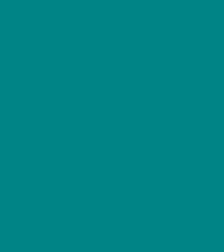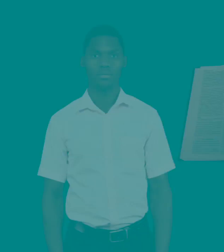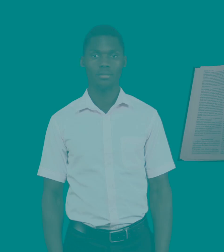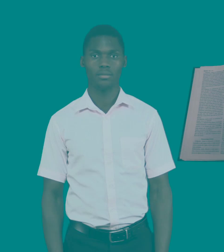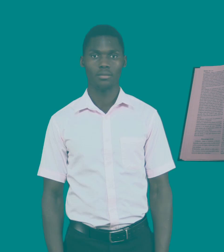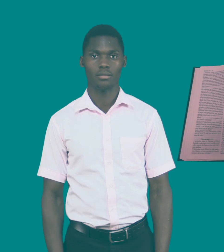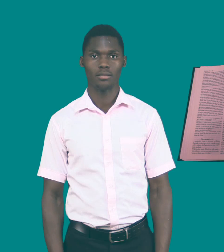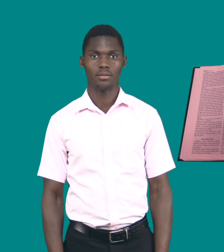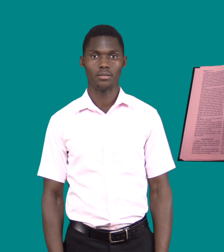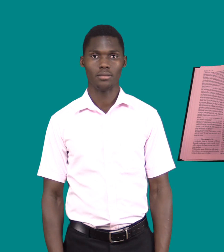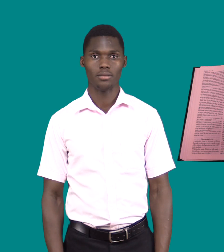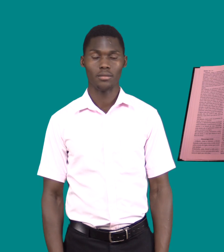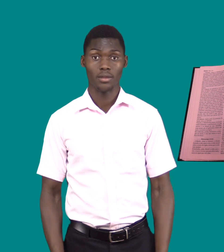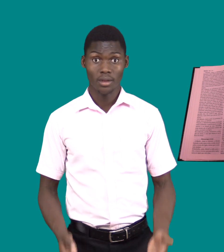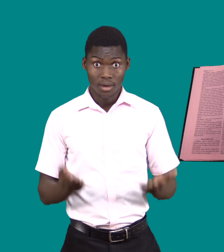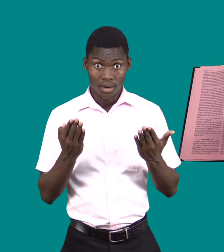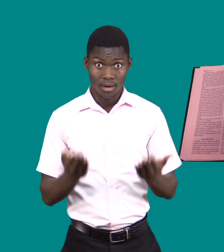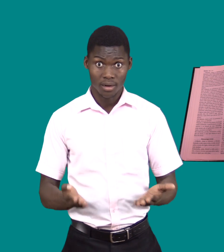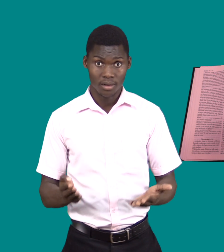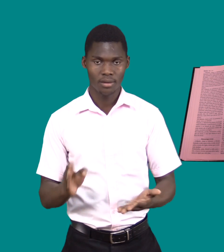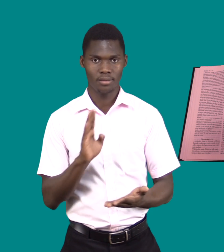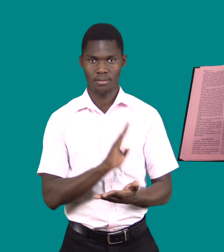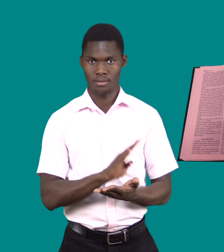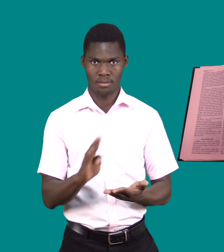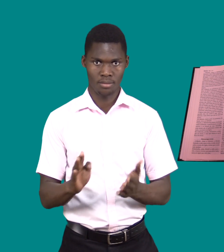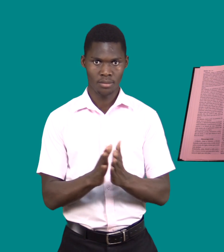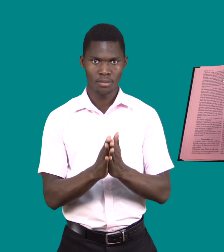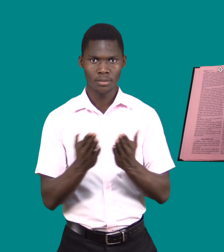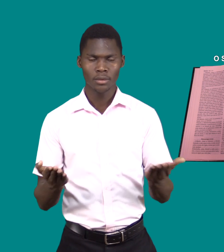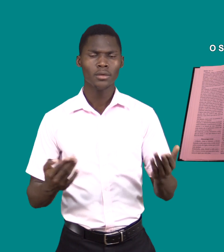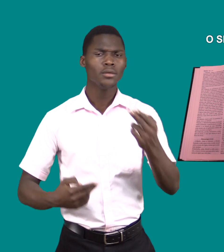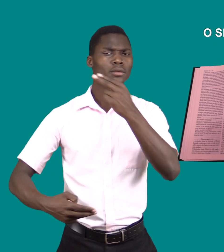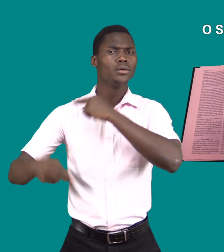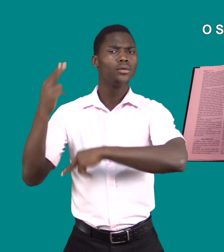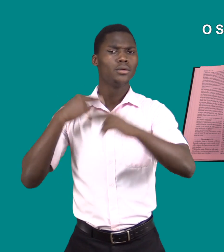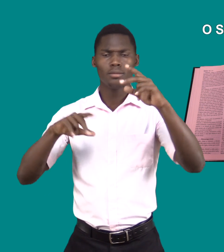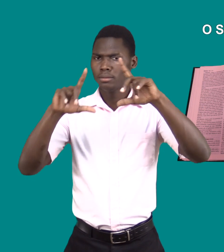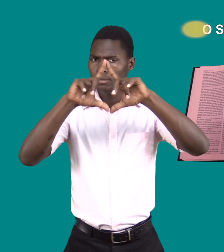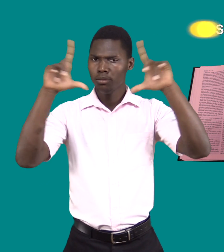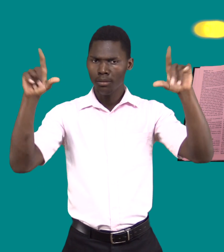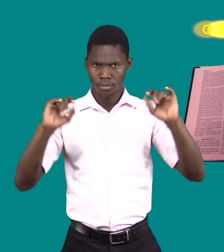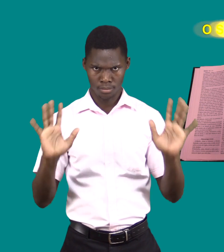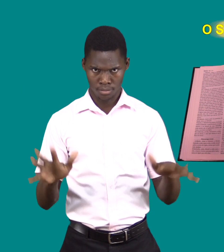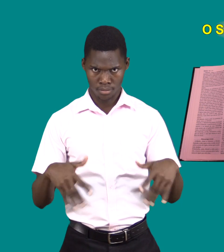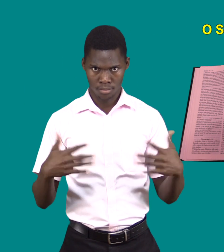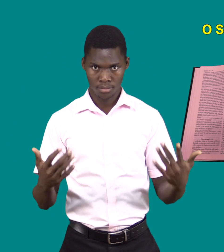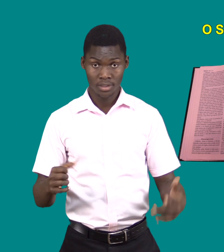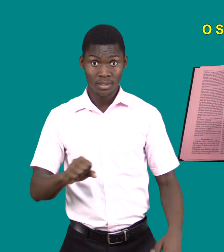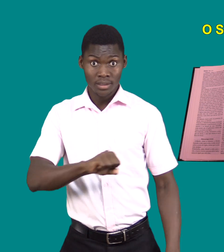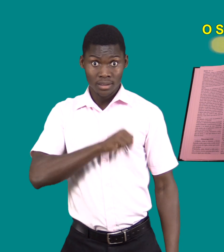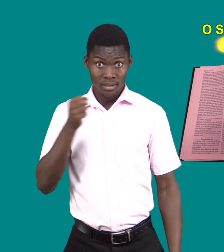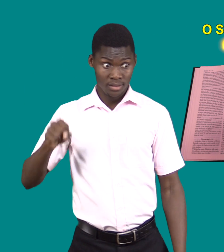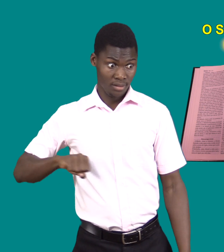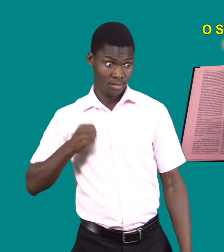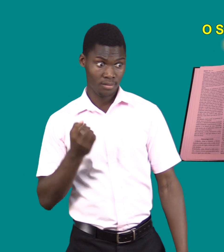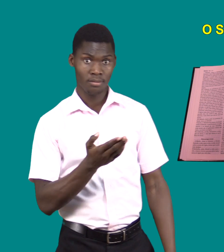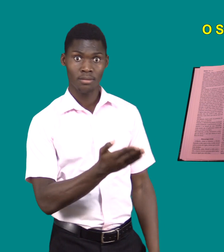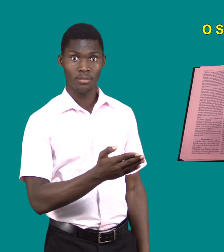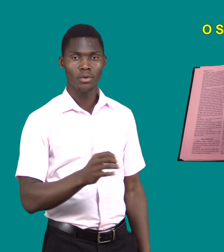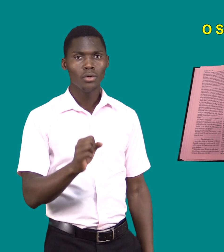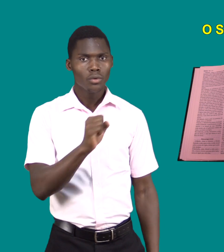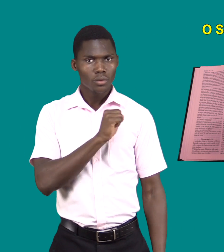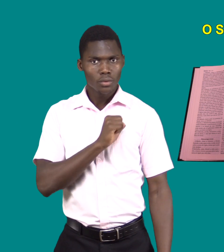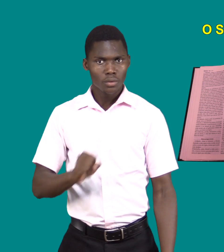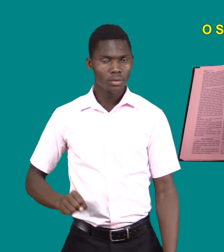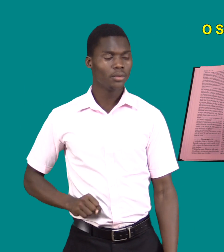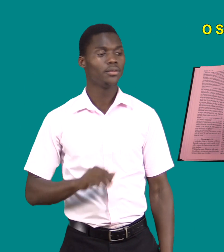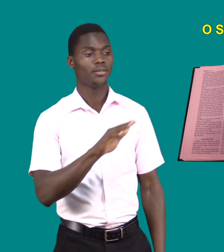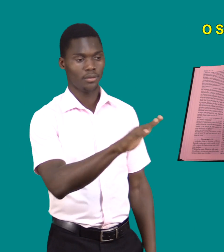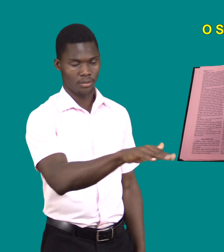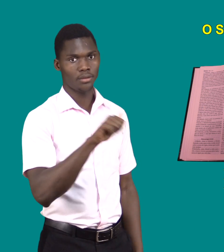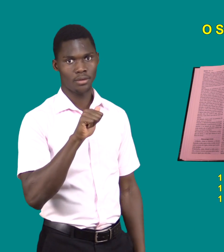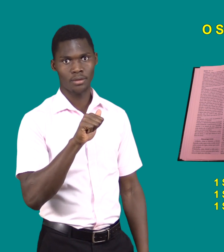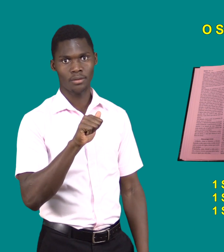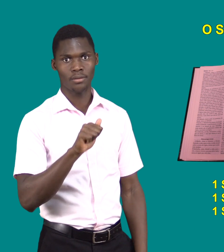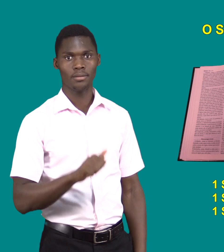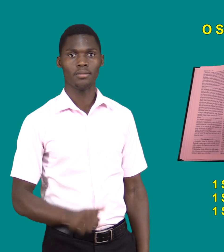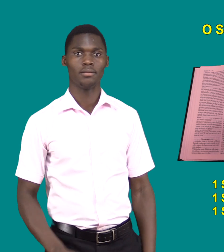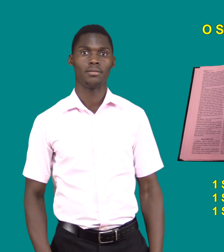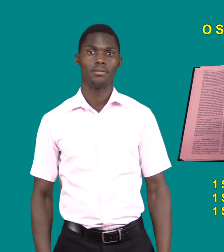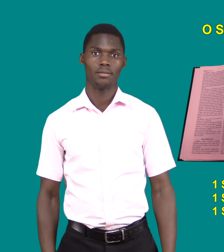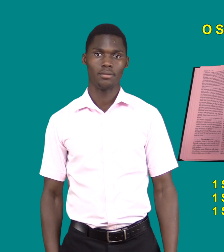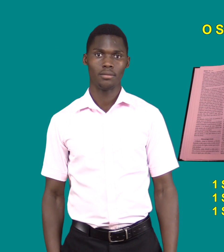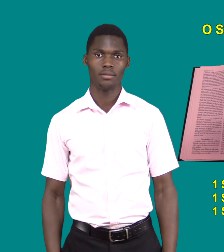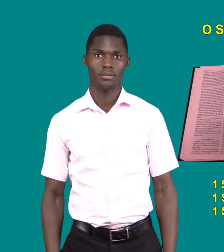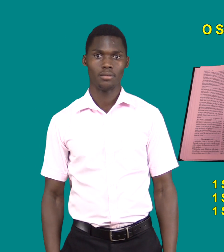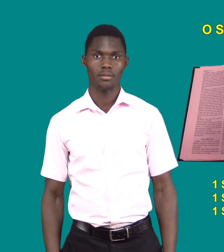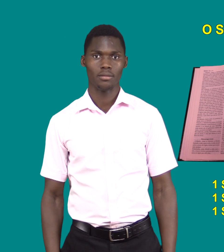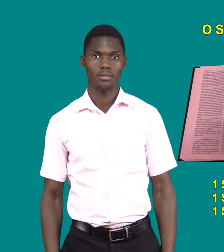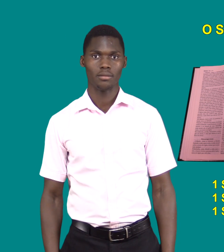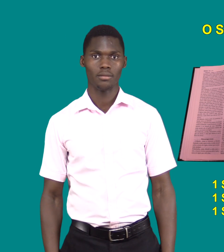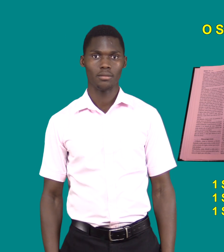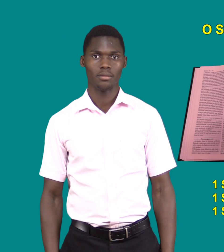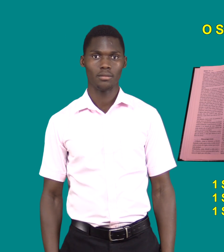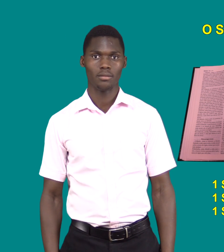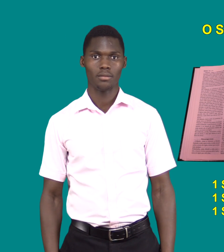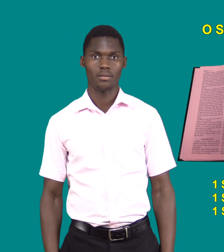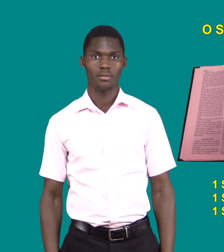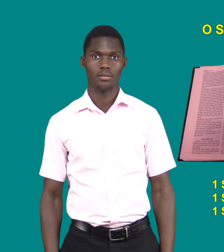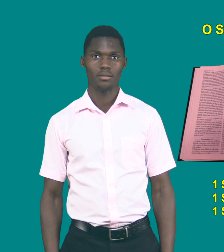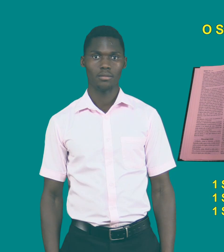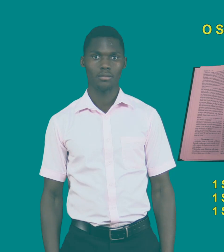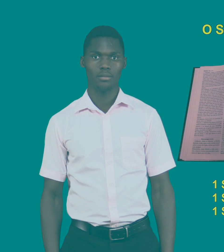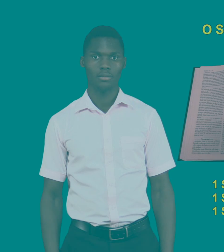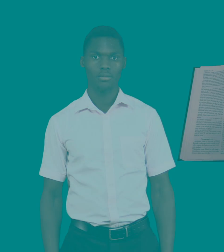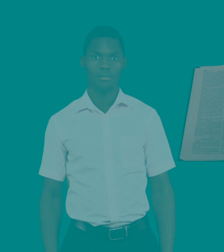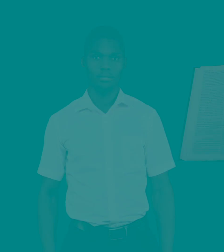The Lord calls Samuel